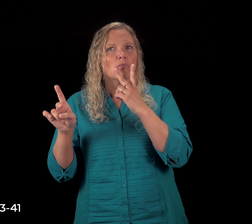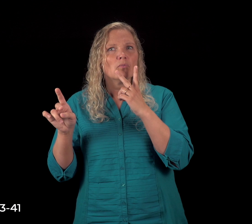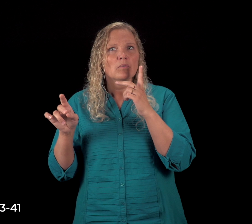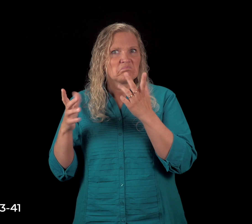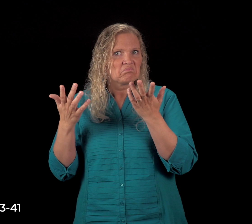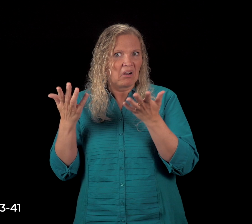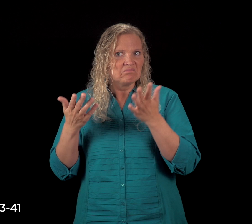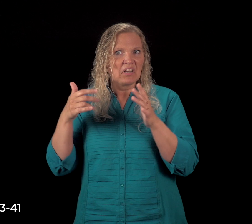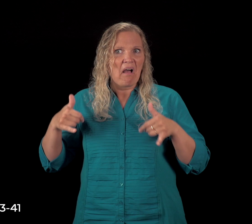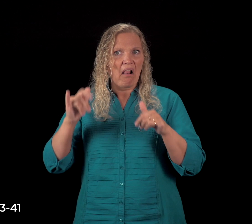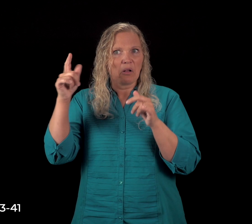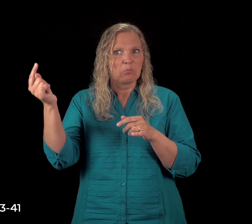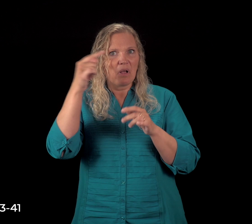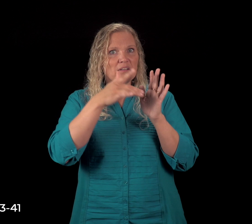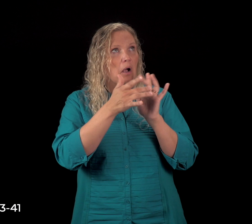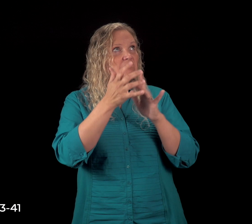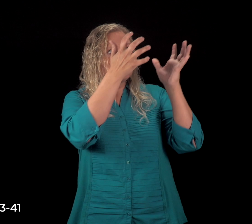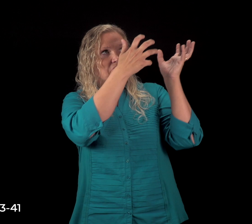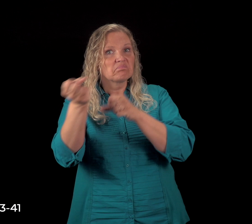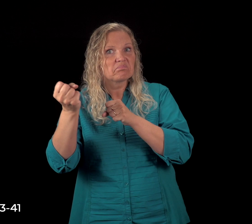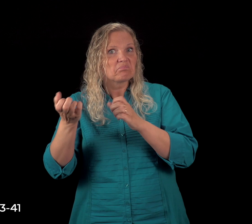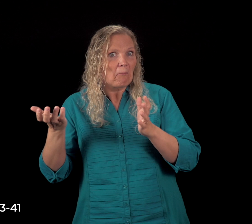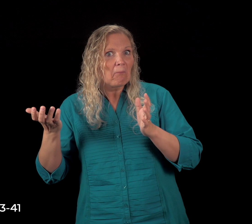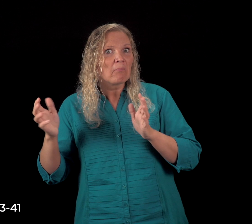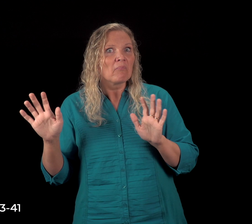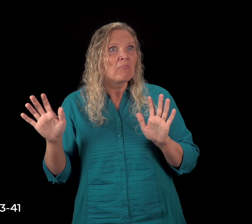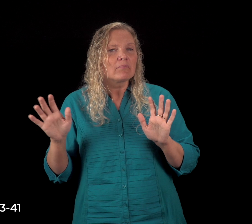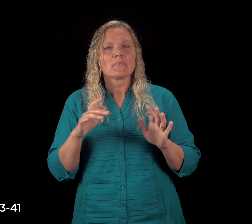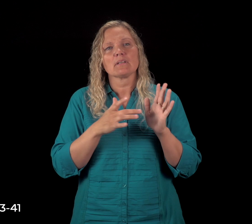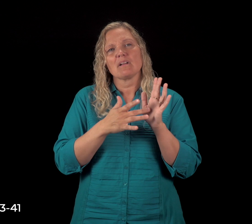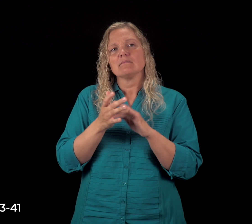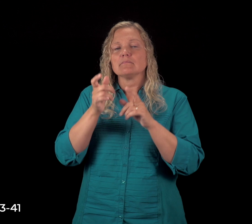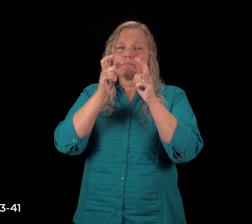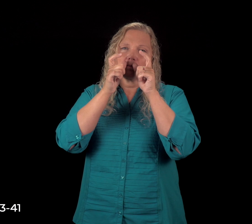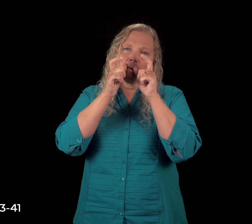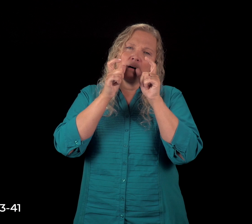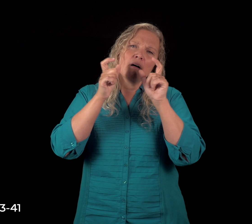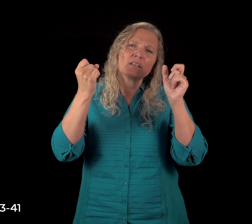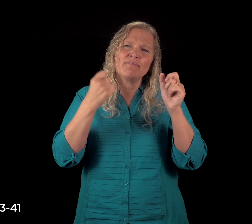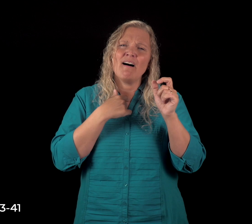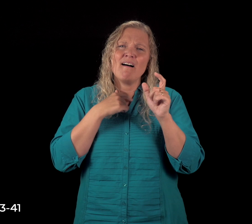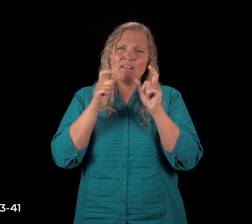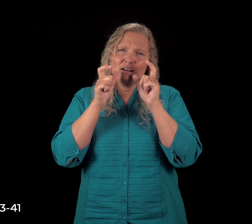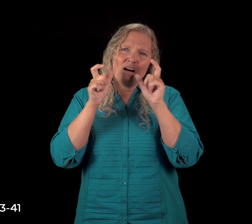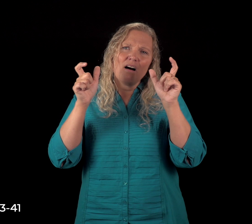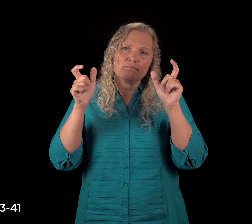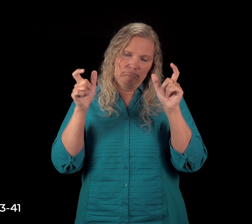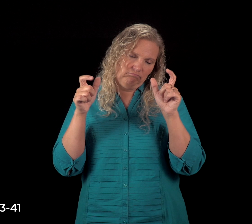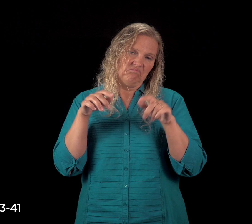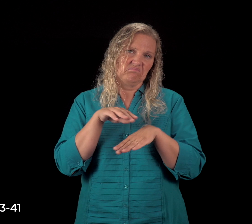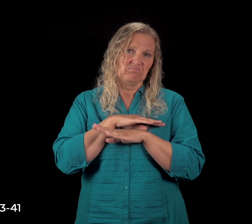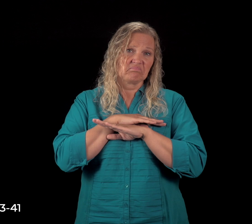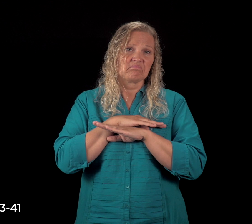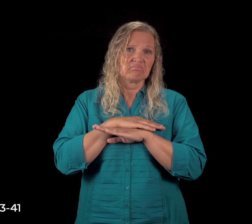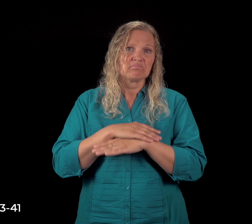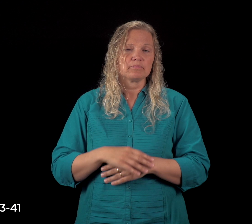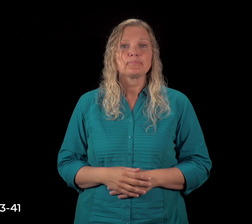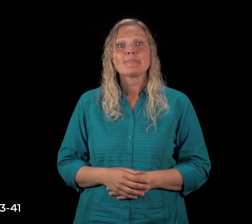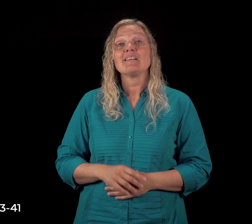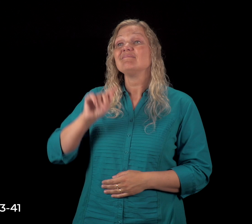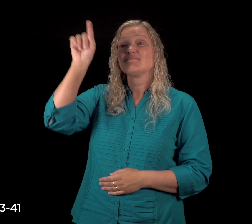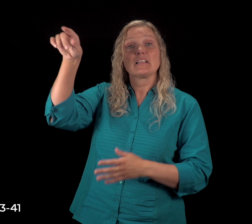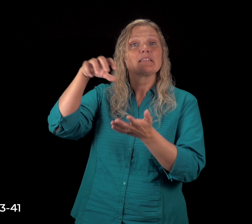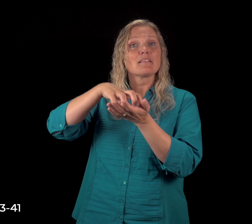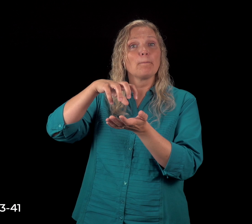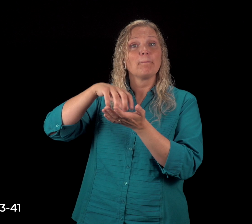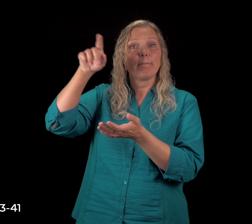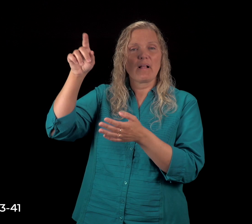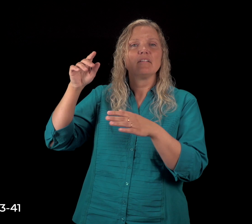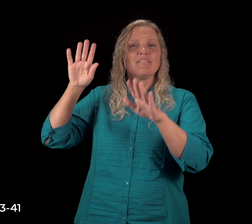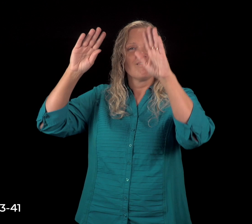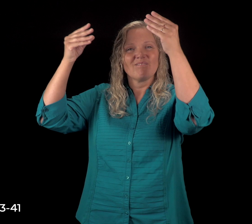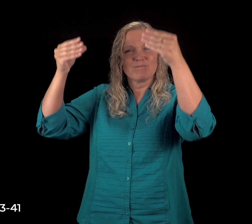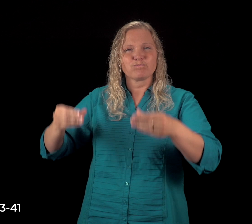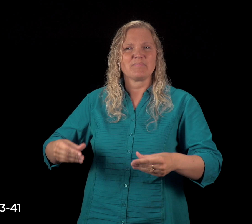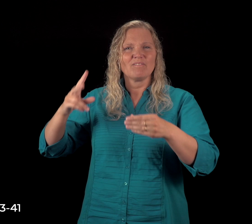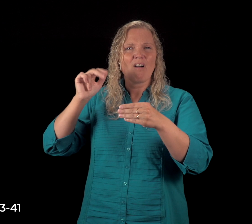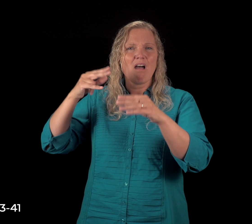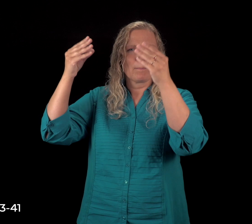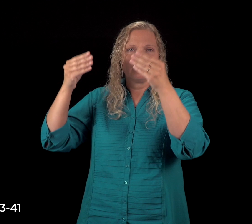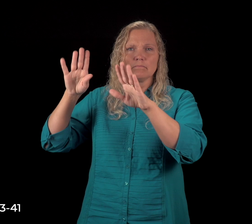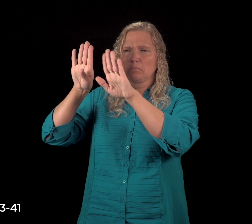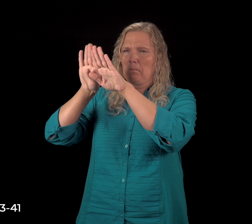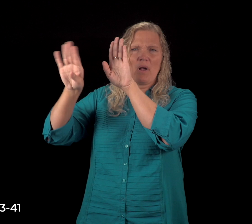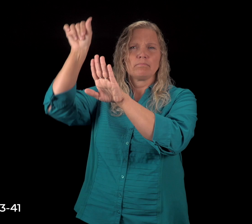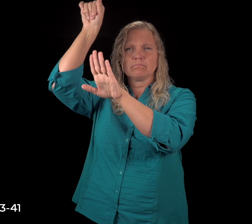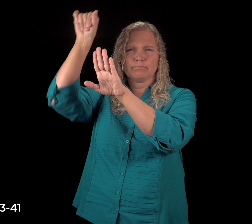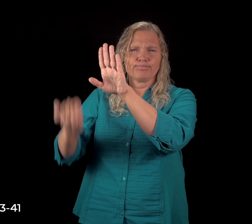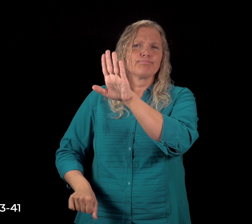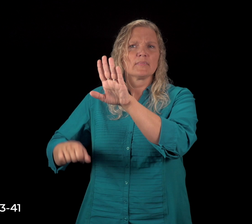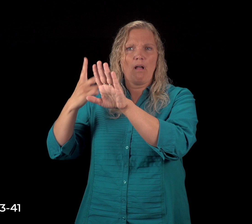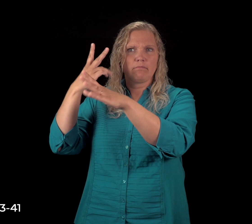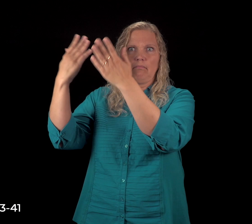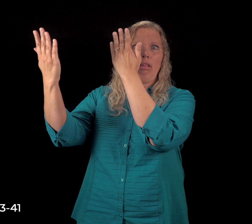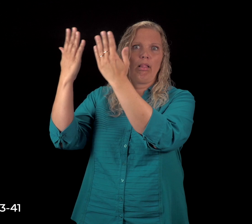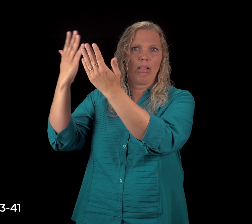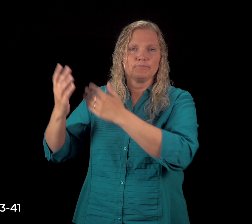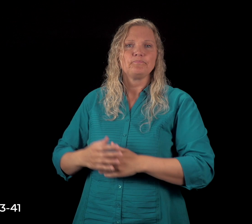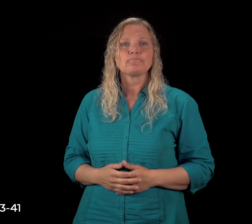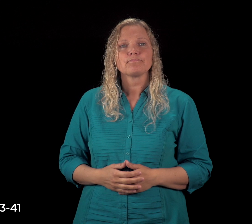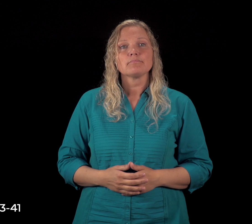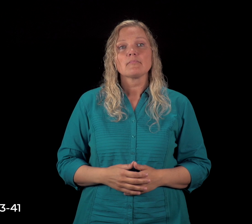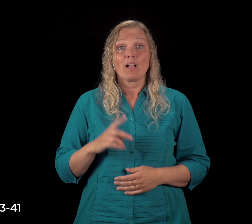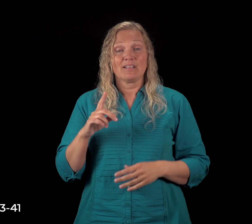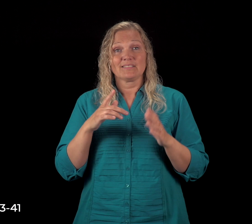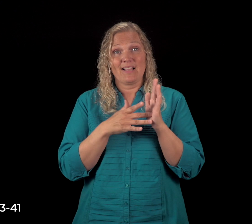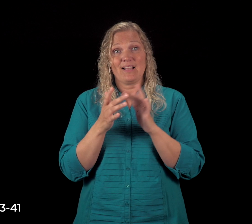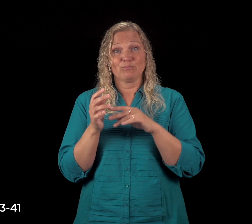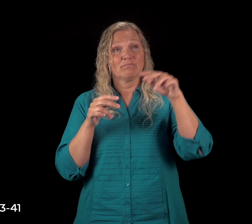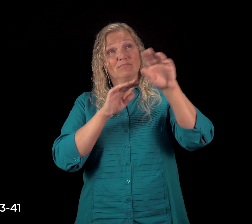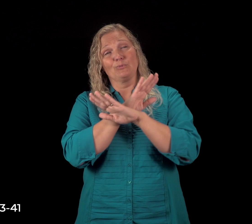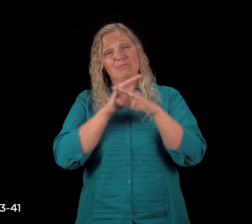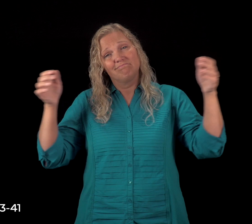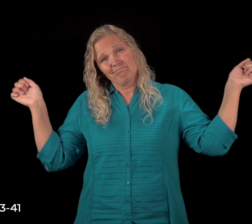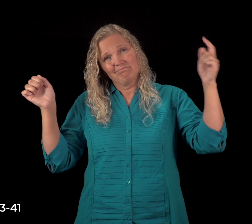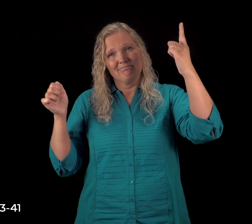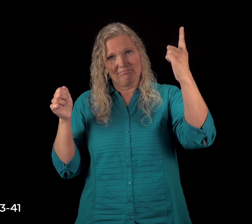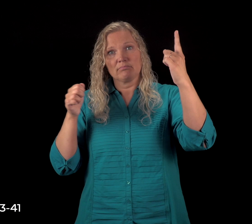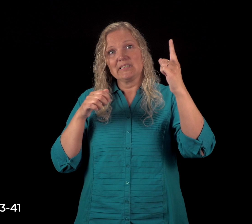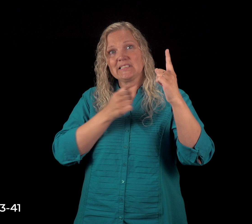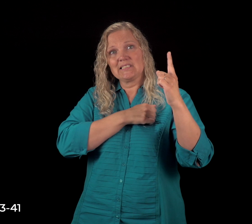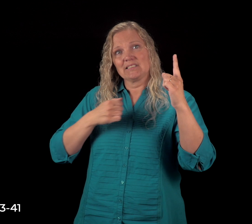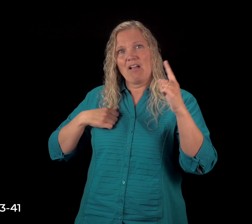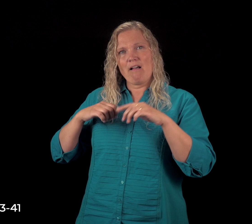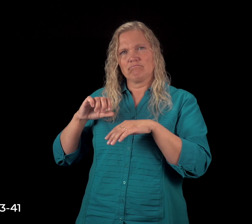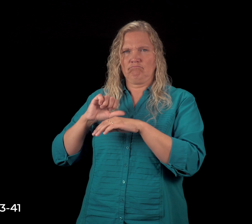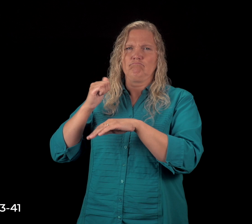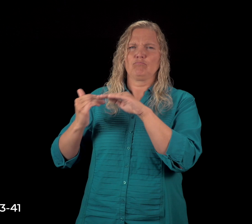But Jesus let out a loud cry and breathed His last. And the veil of the temple was torn in two from top to bottom.